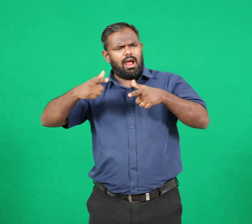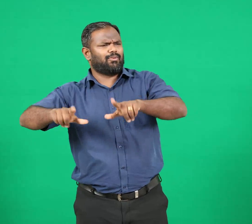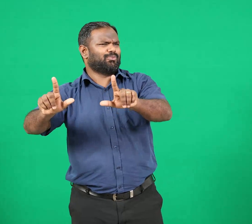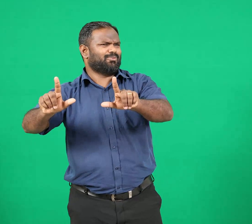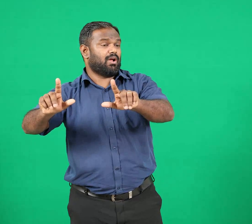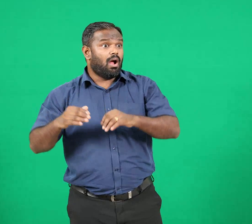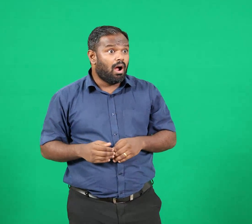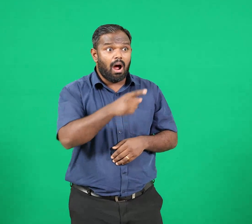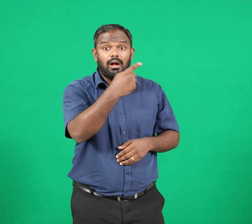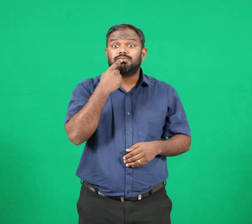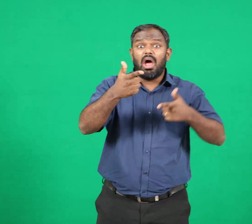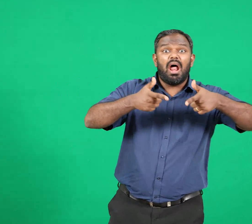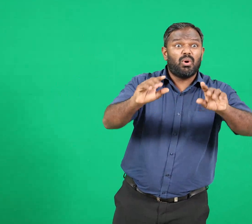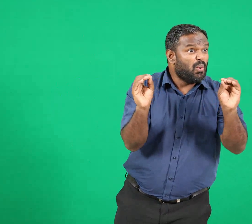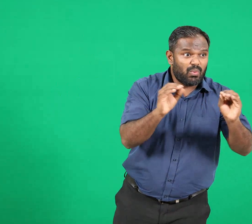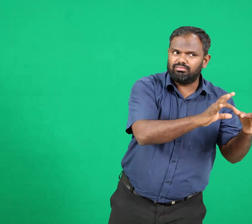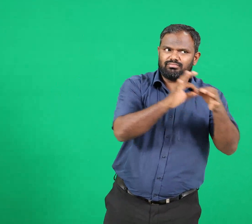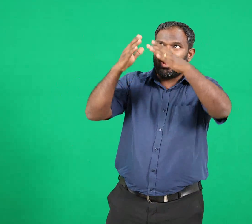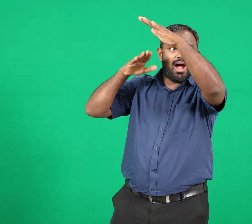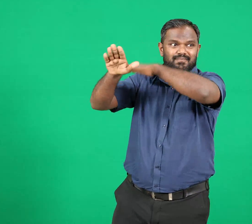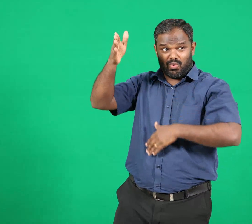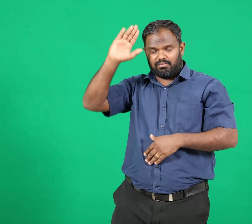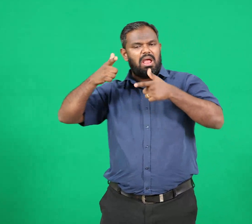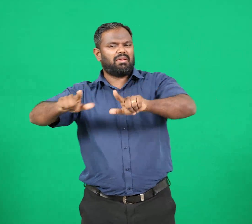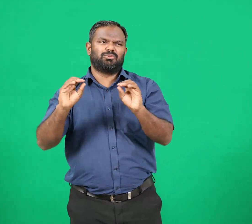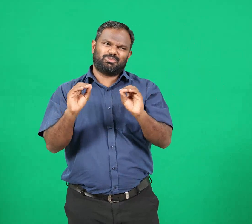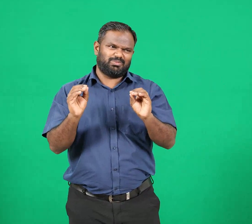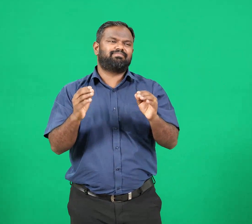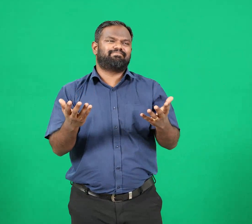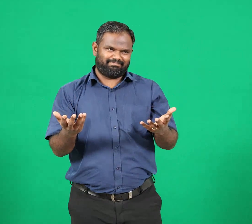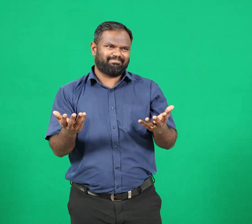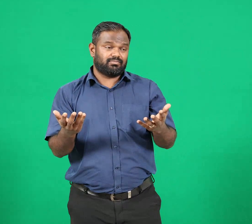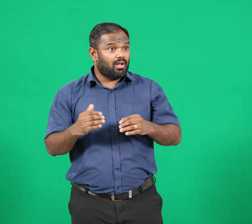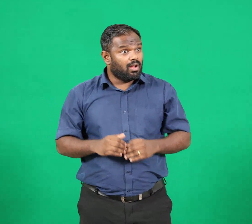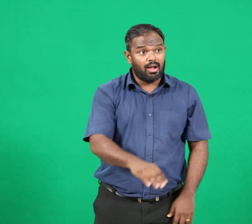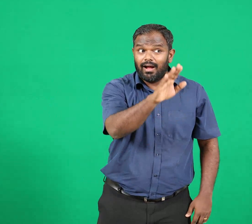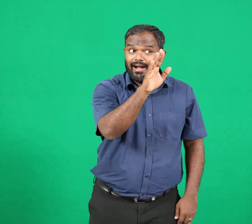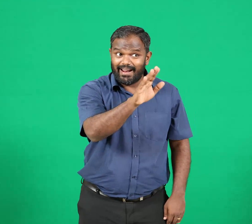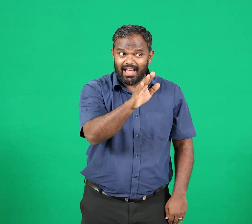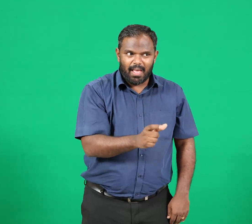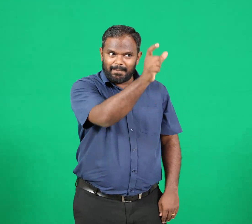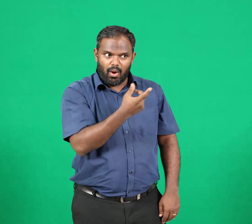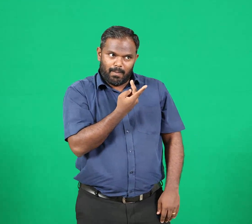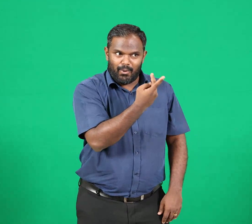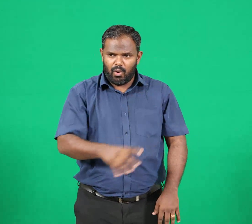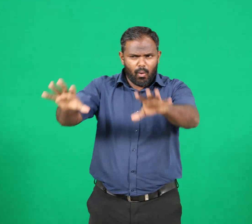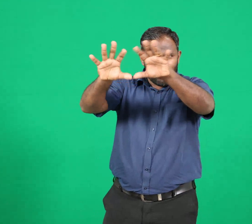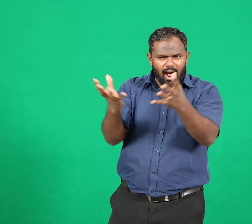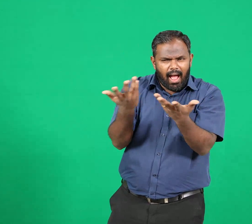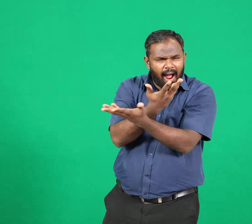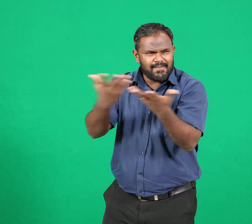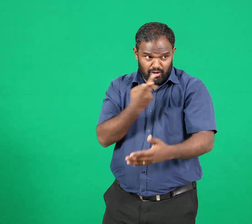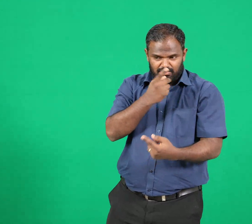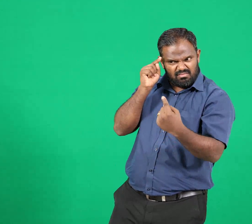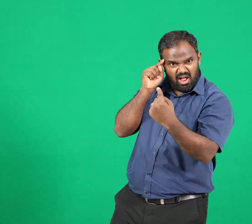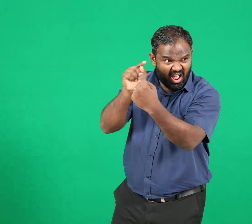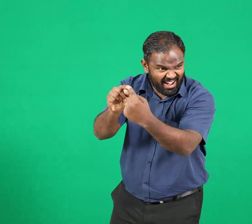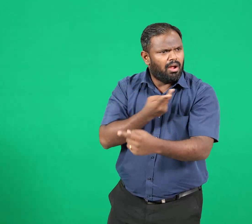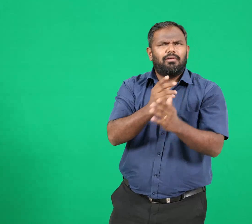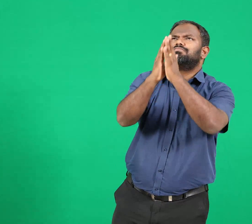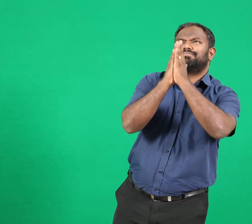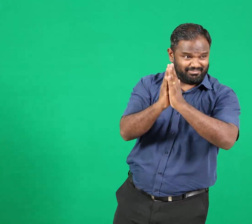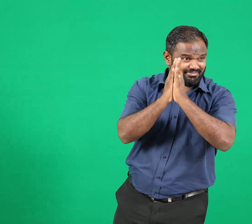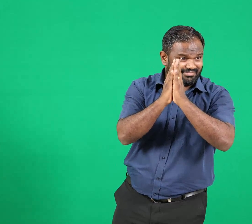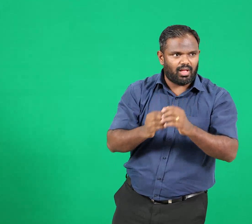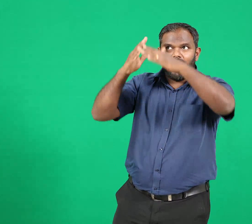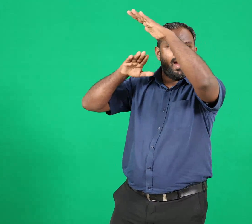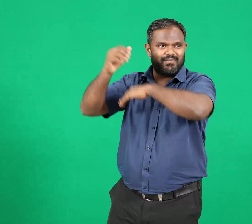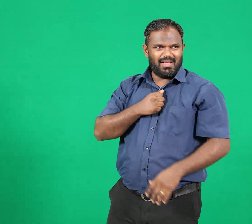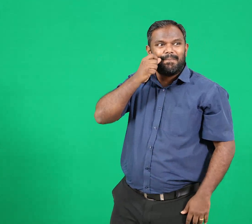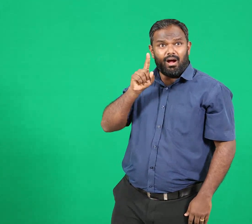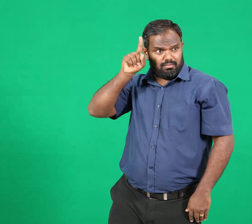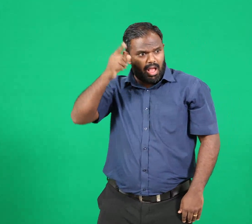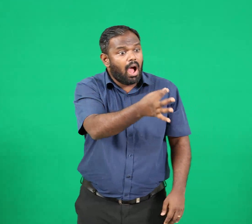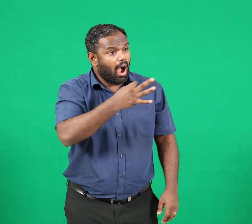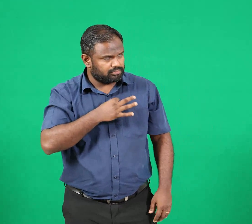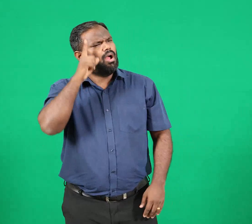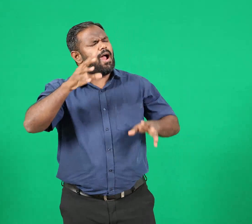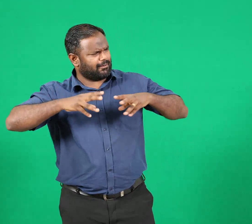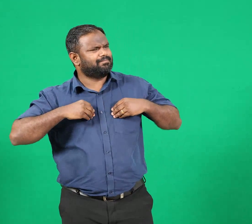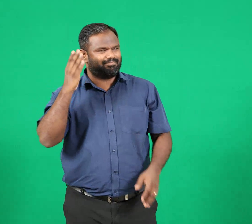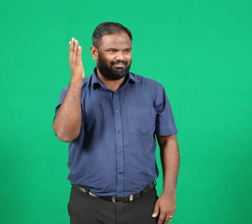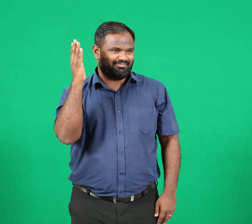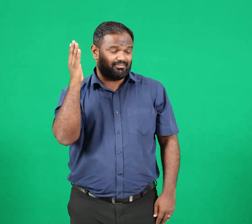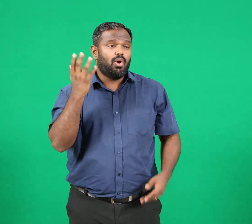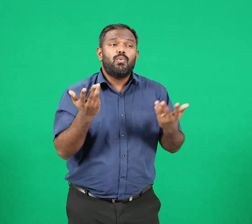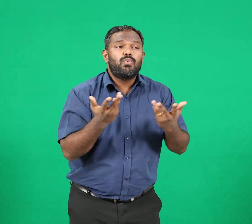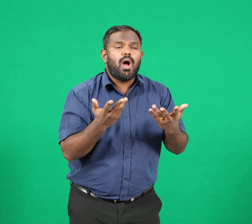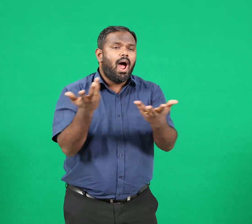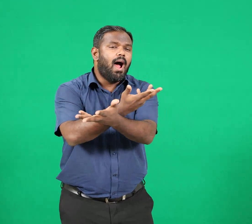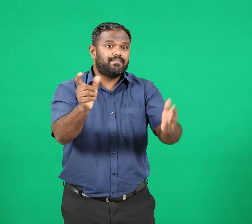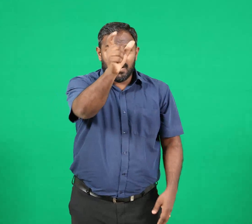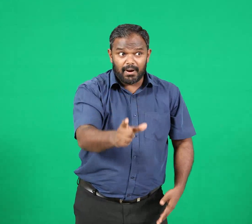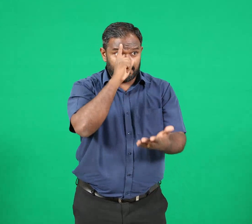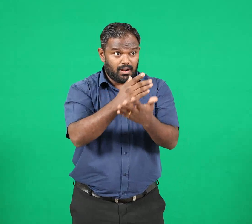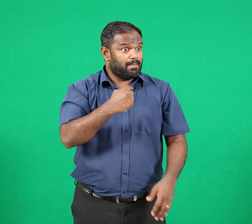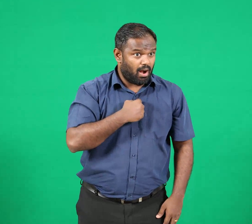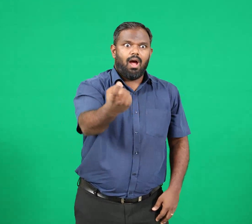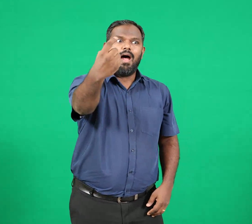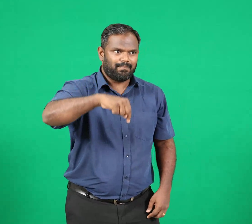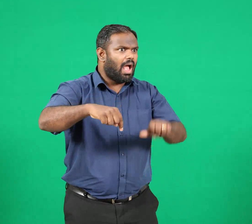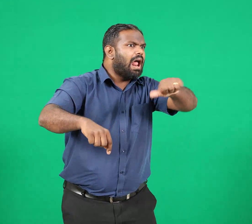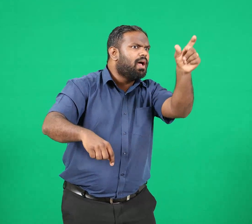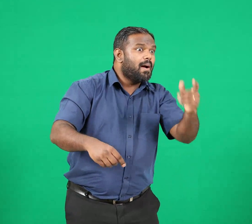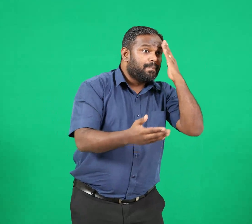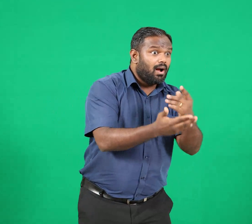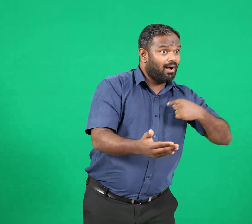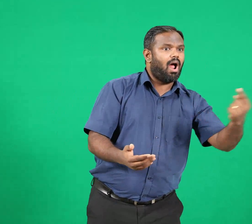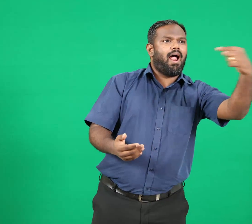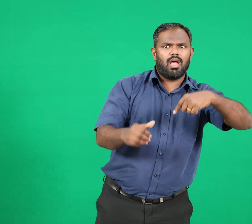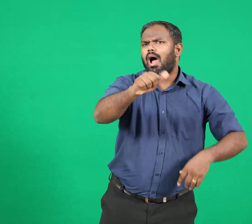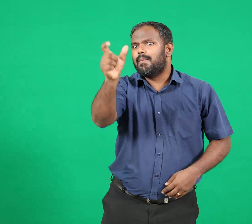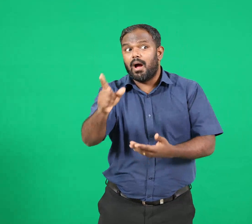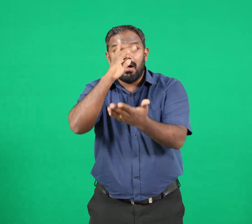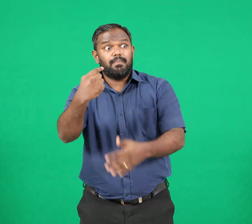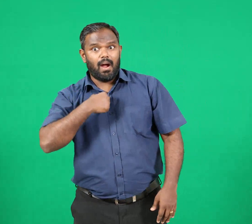Again, I tell you truly that if two of you on the earth agree about anything you ask for, it will be done for you by My Father in heaven.